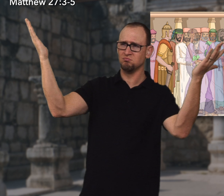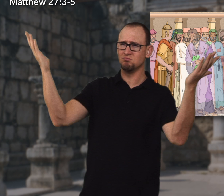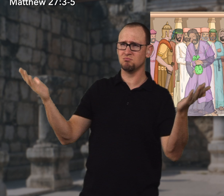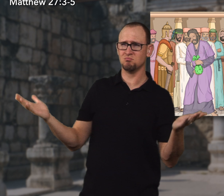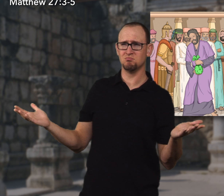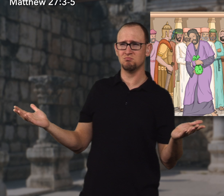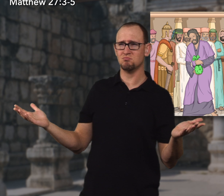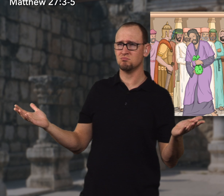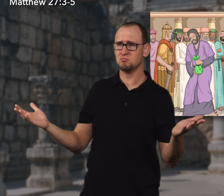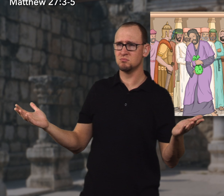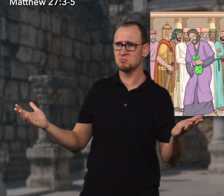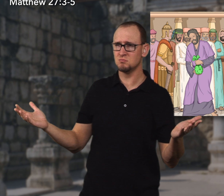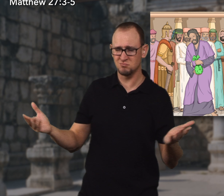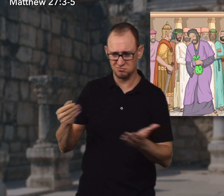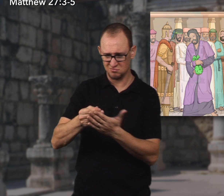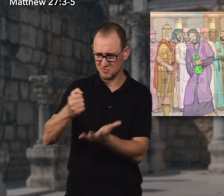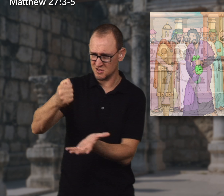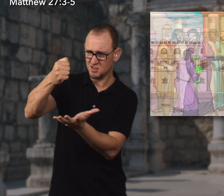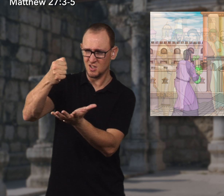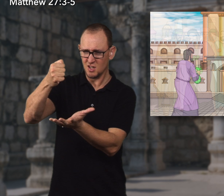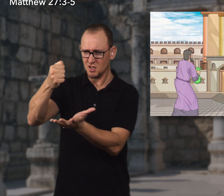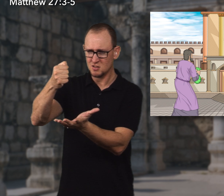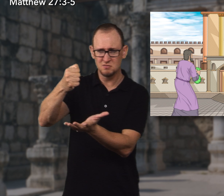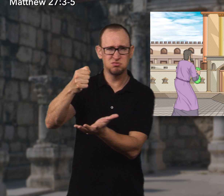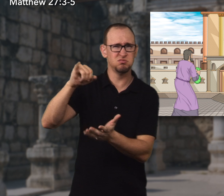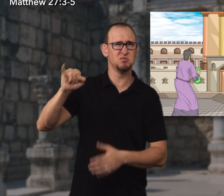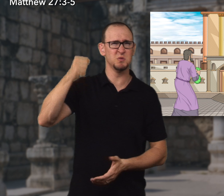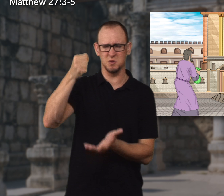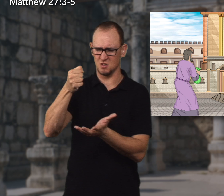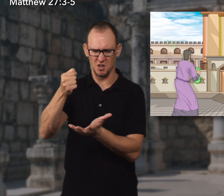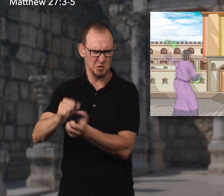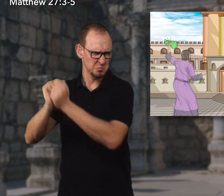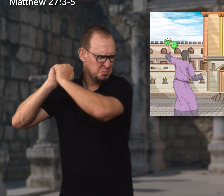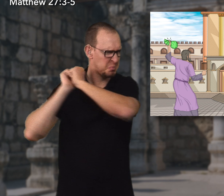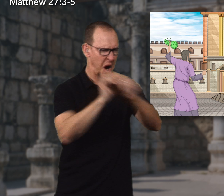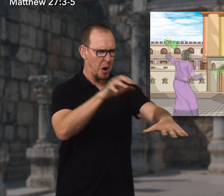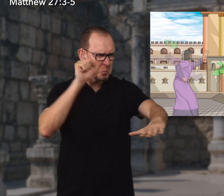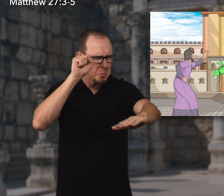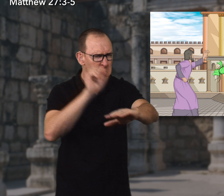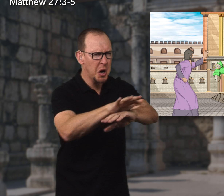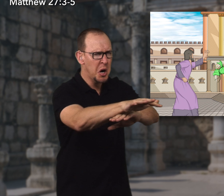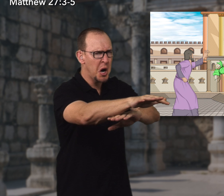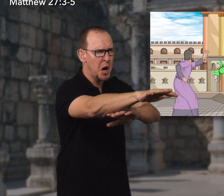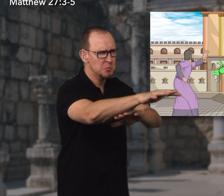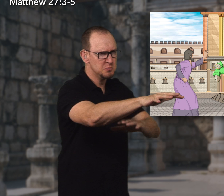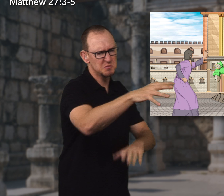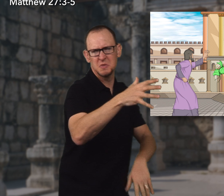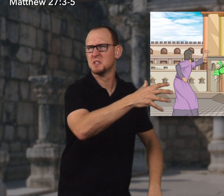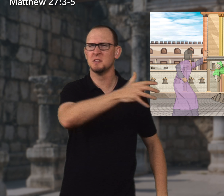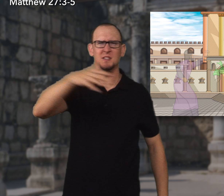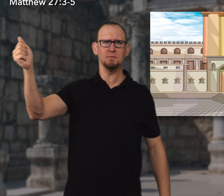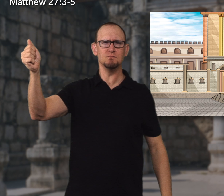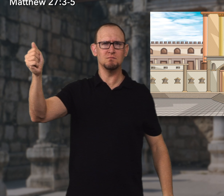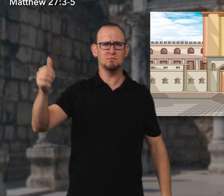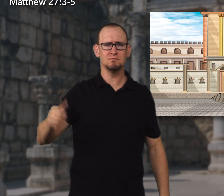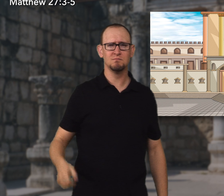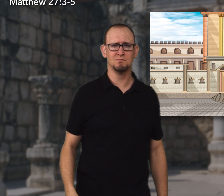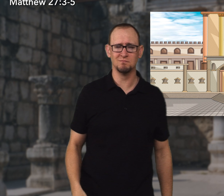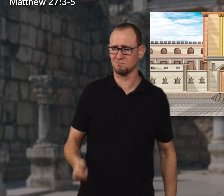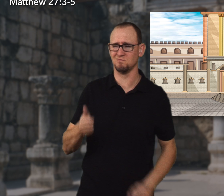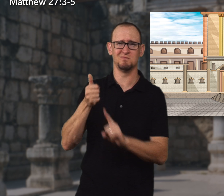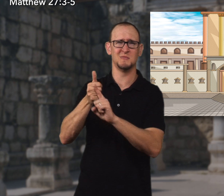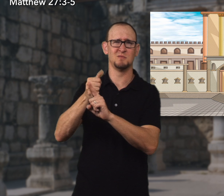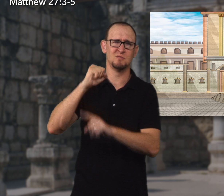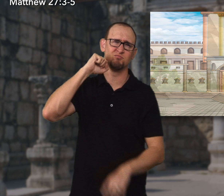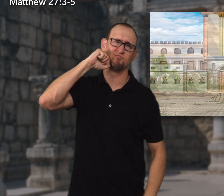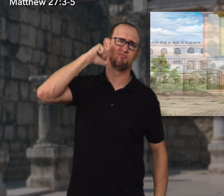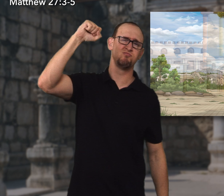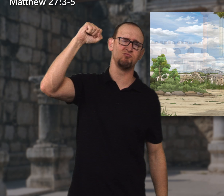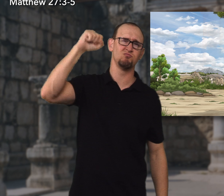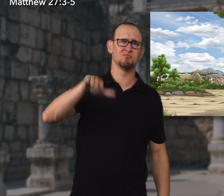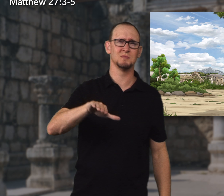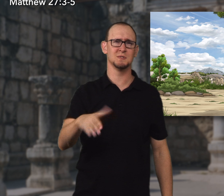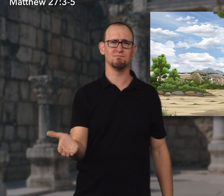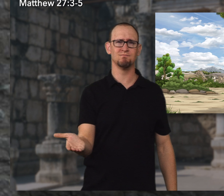So Judas threw the silver into the temple and left.